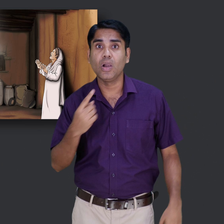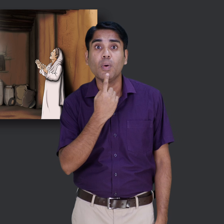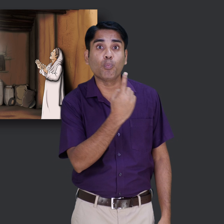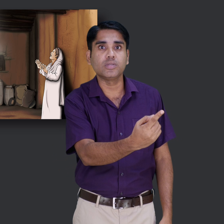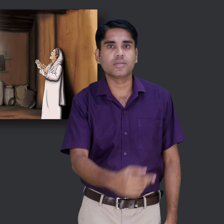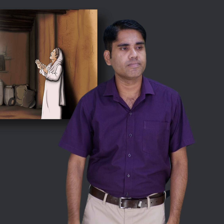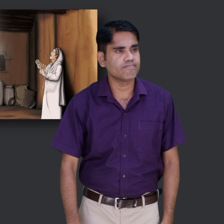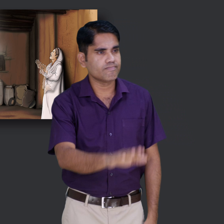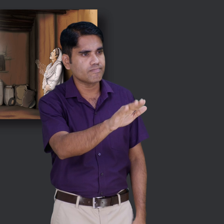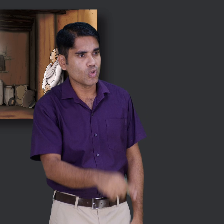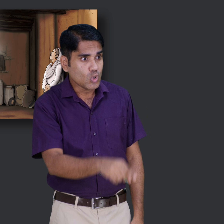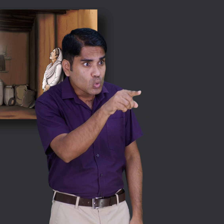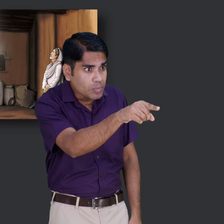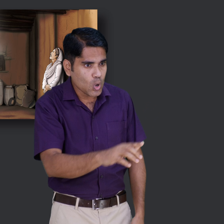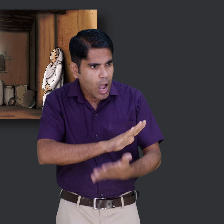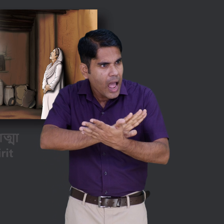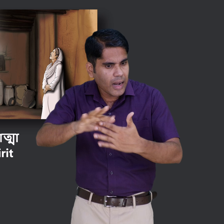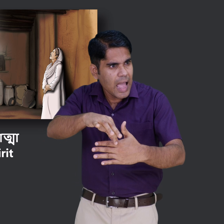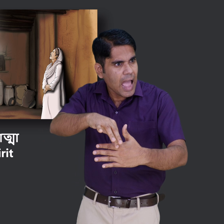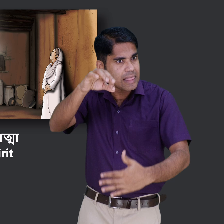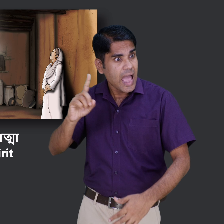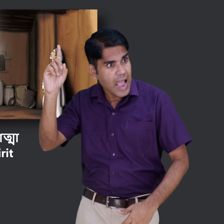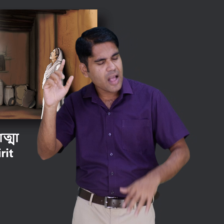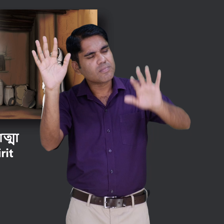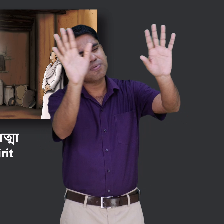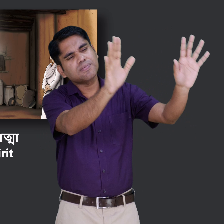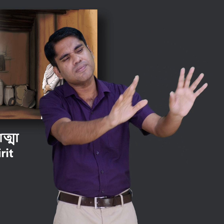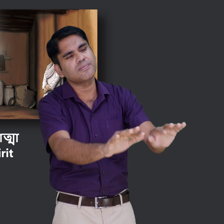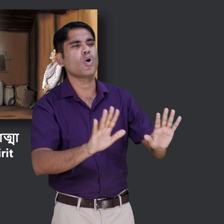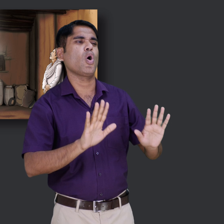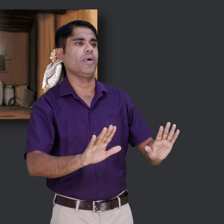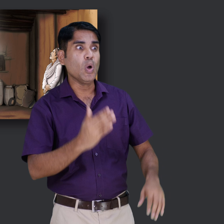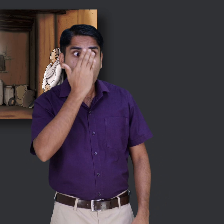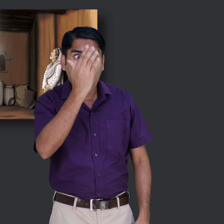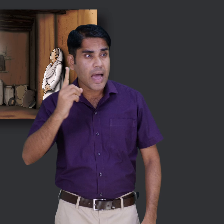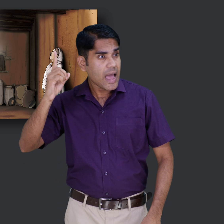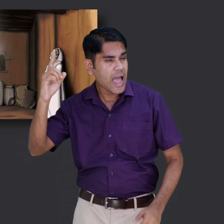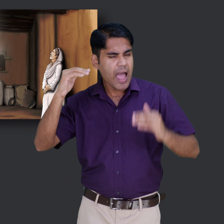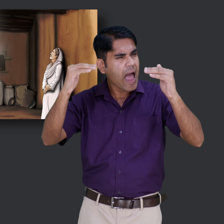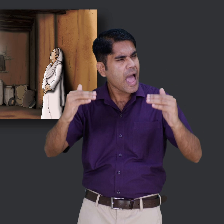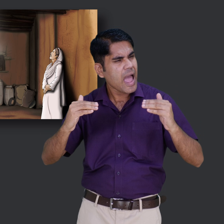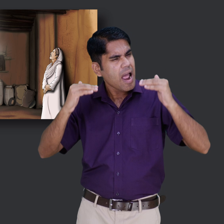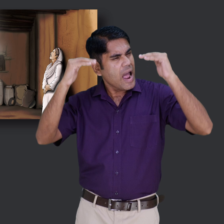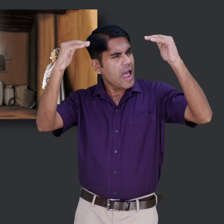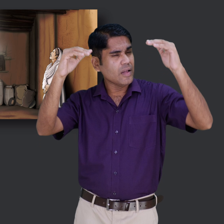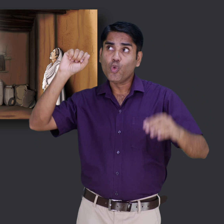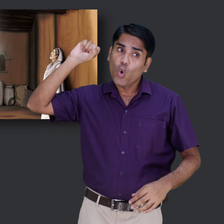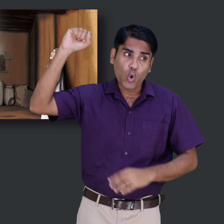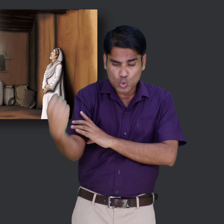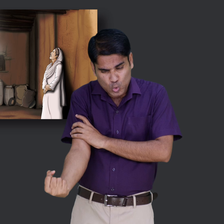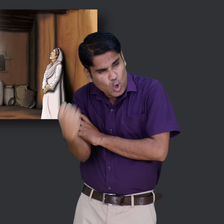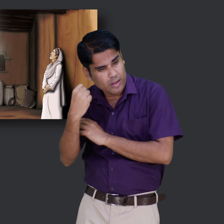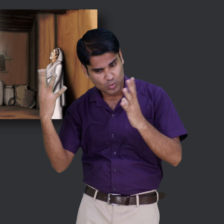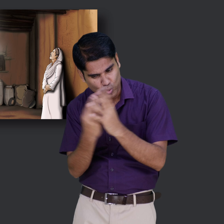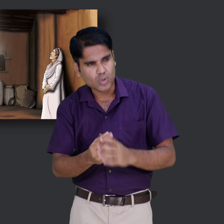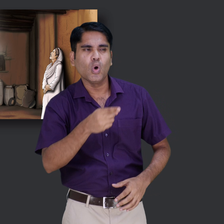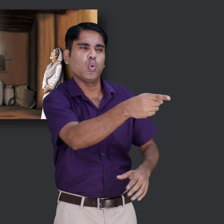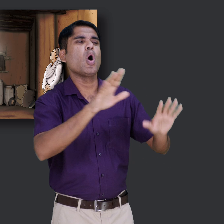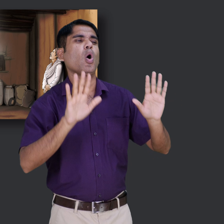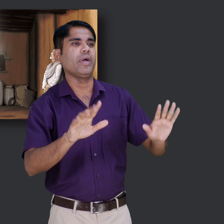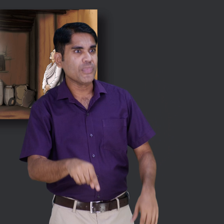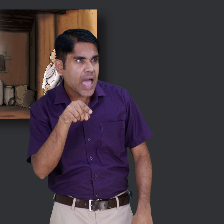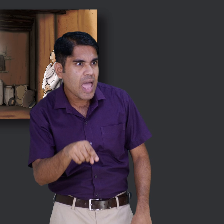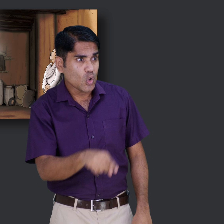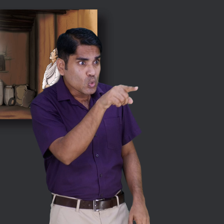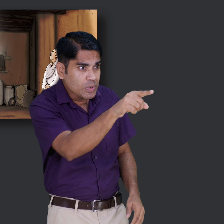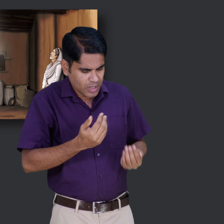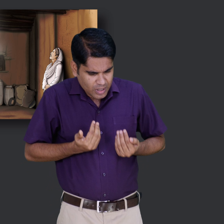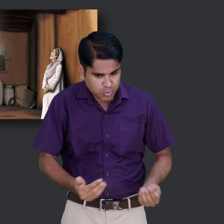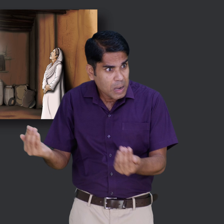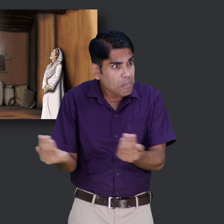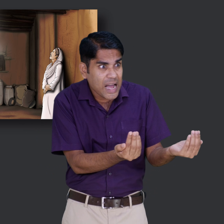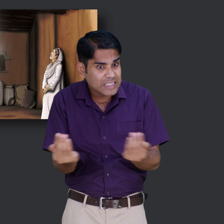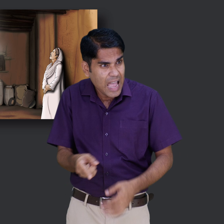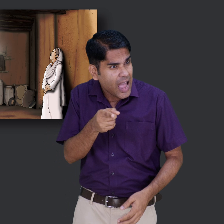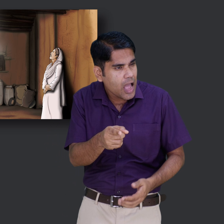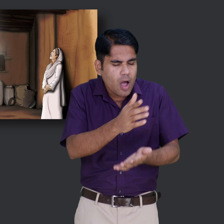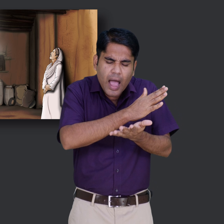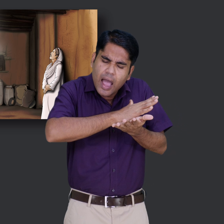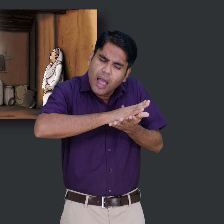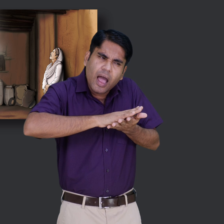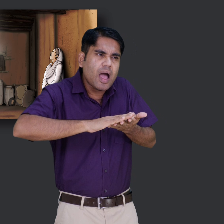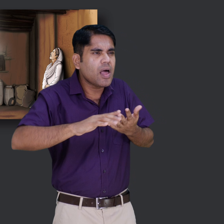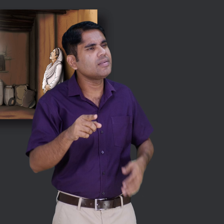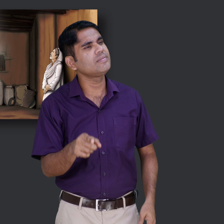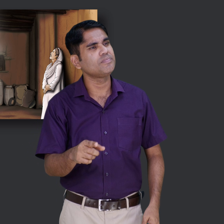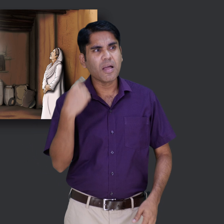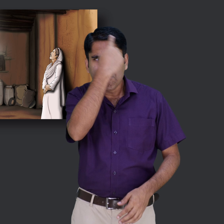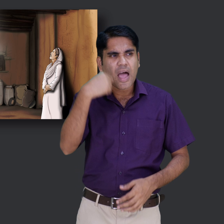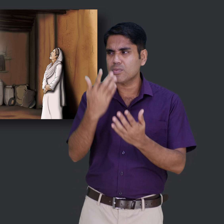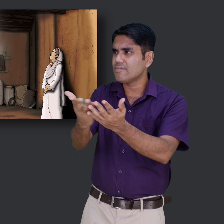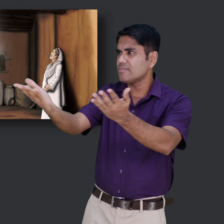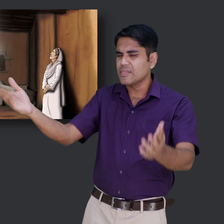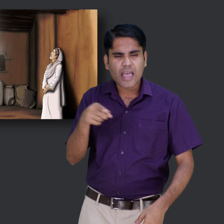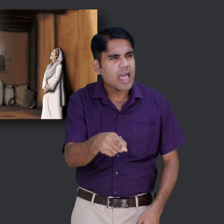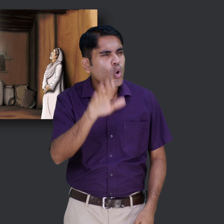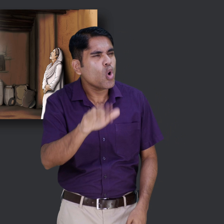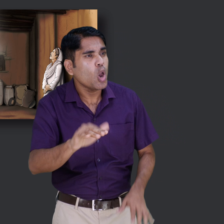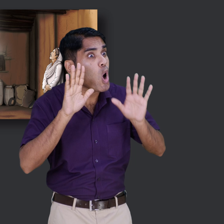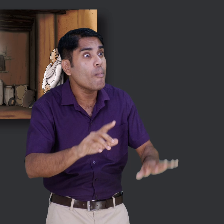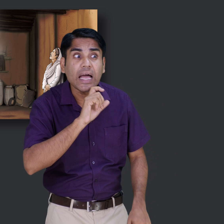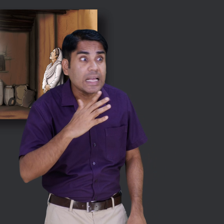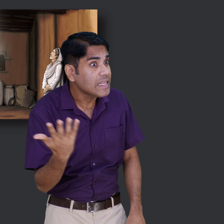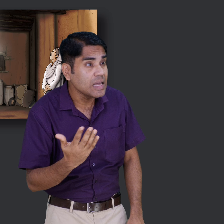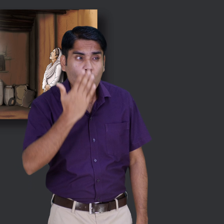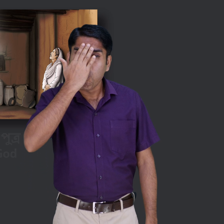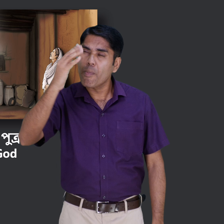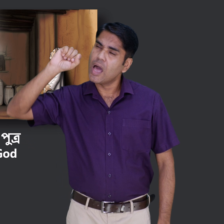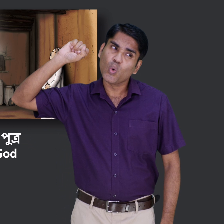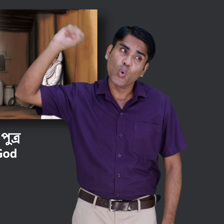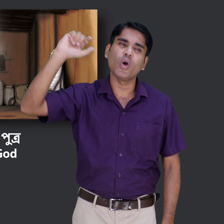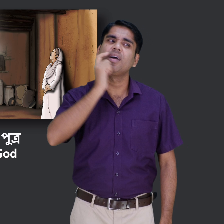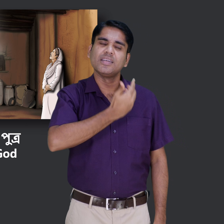The angel replied, “The Holy Spirit will come upon you, and the power of the Most High will overshadow you.